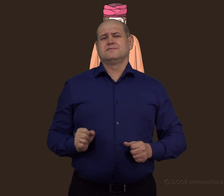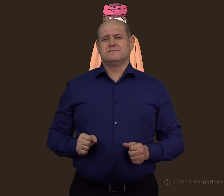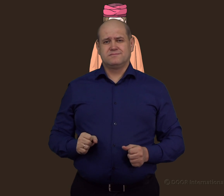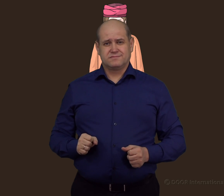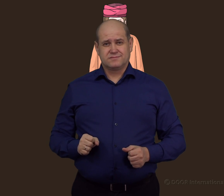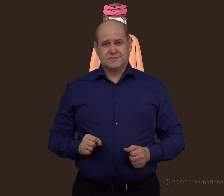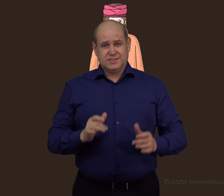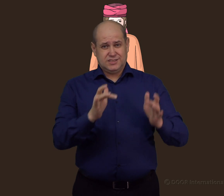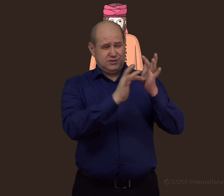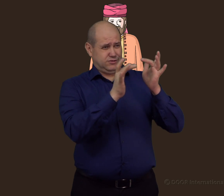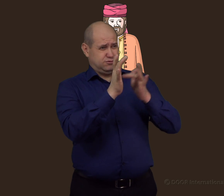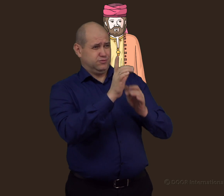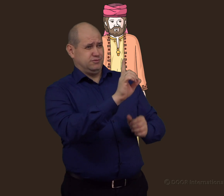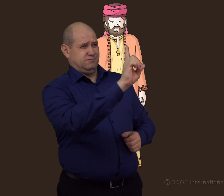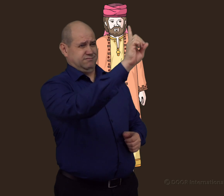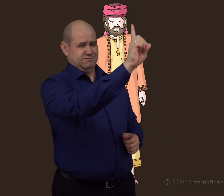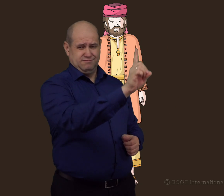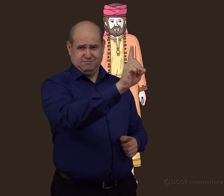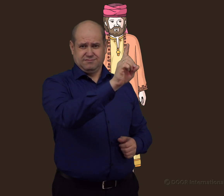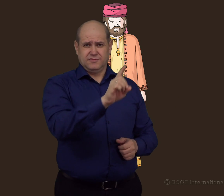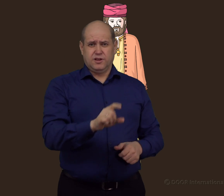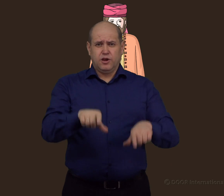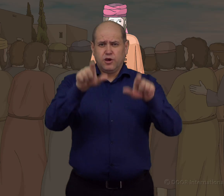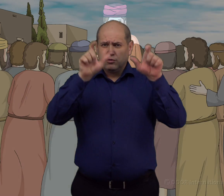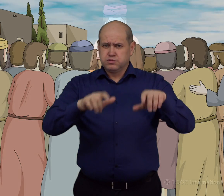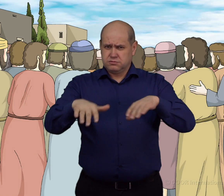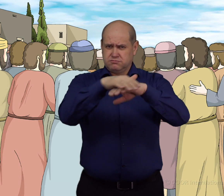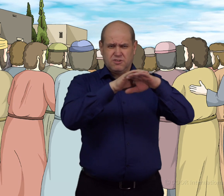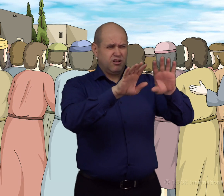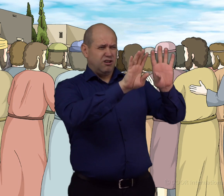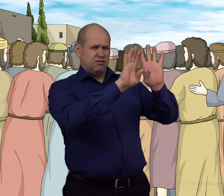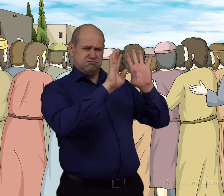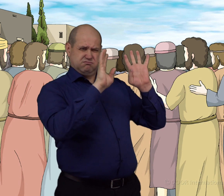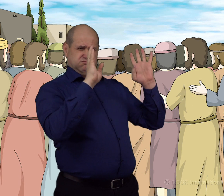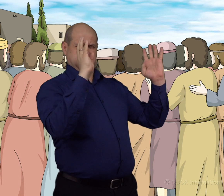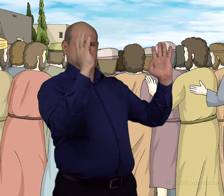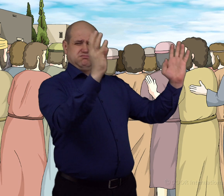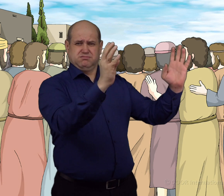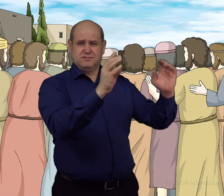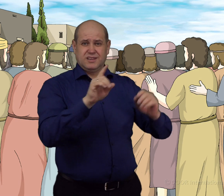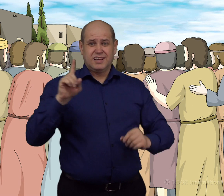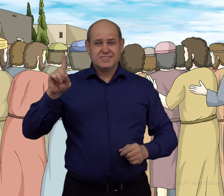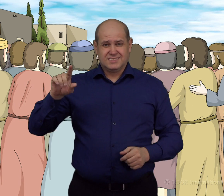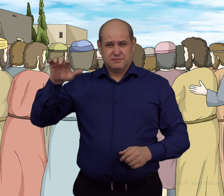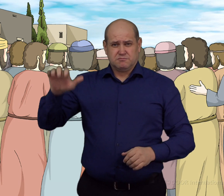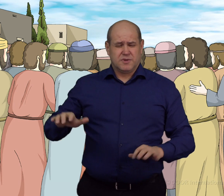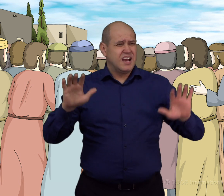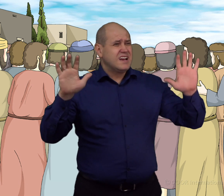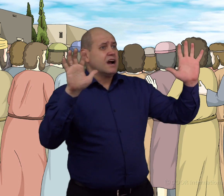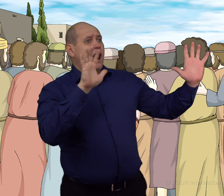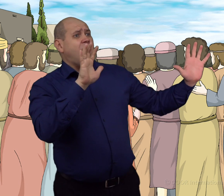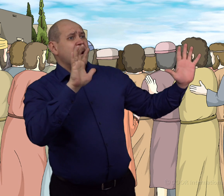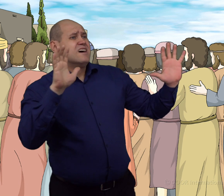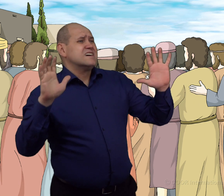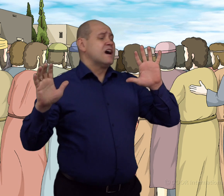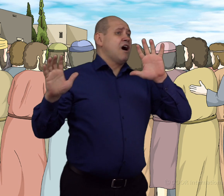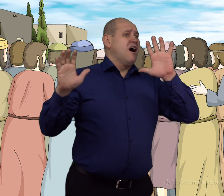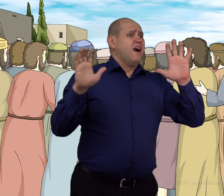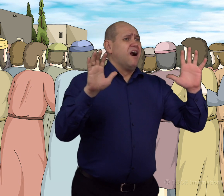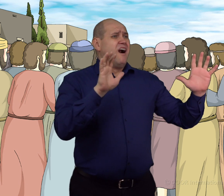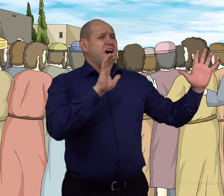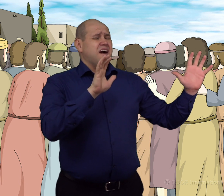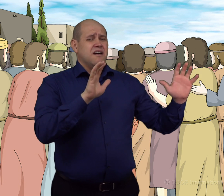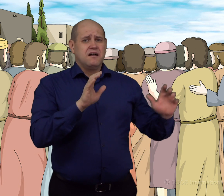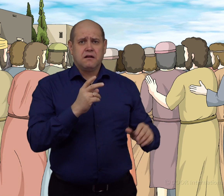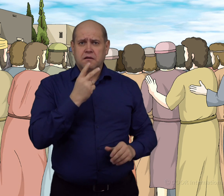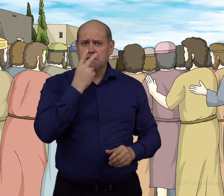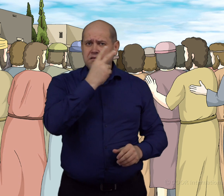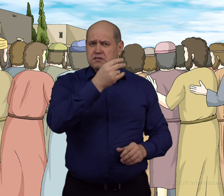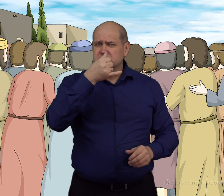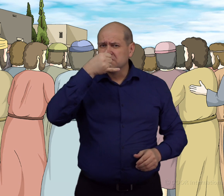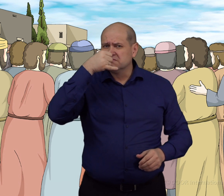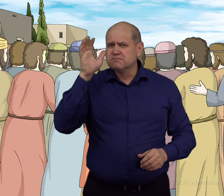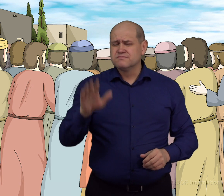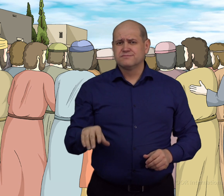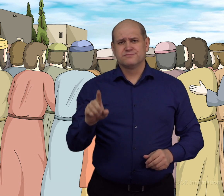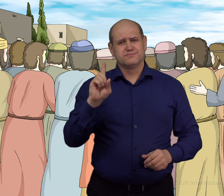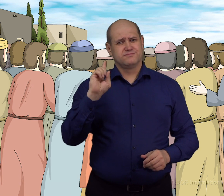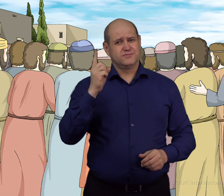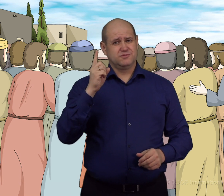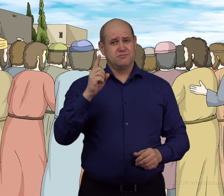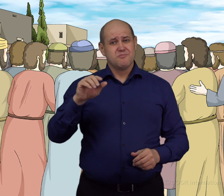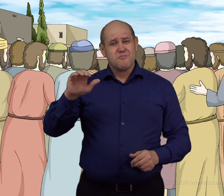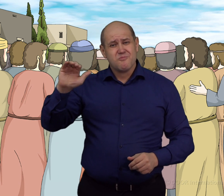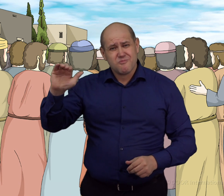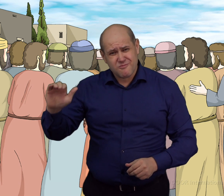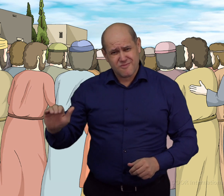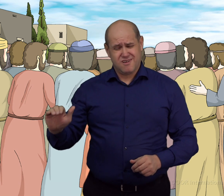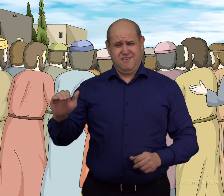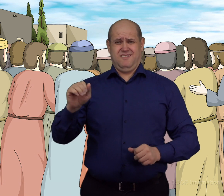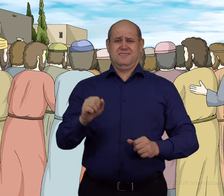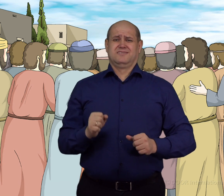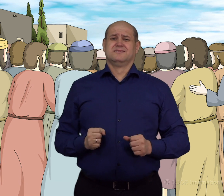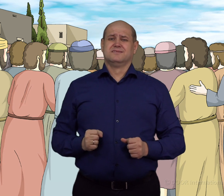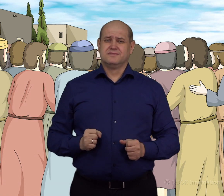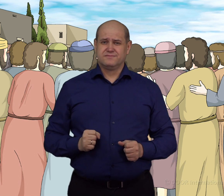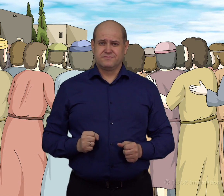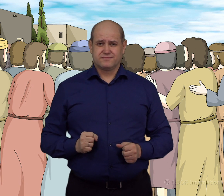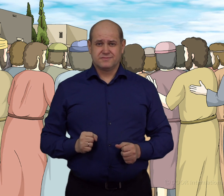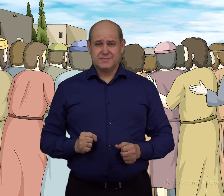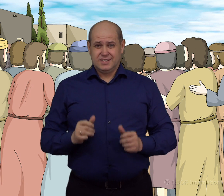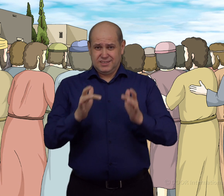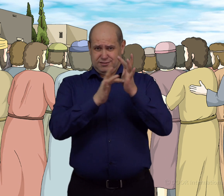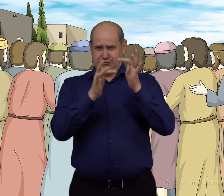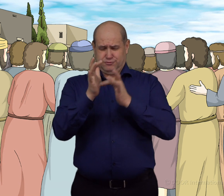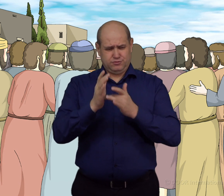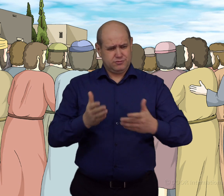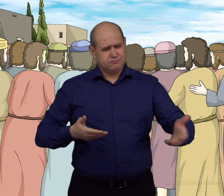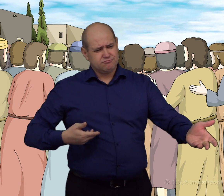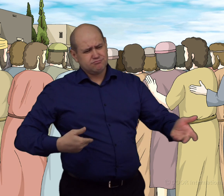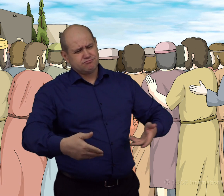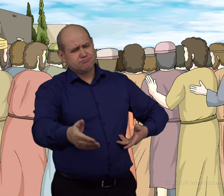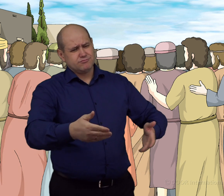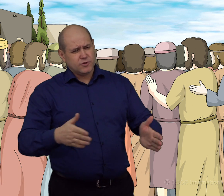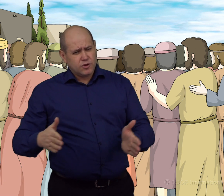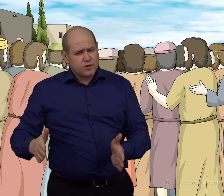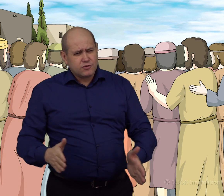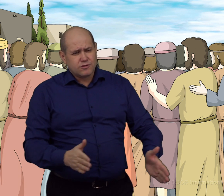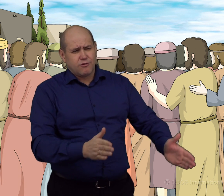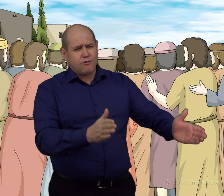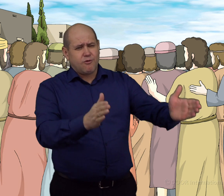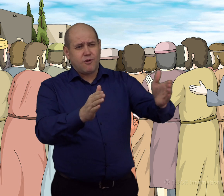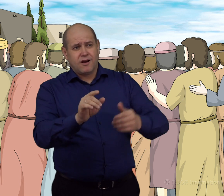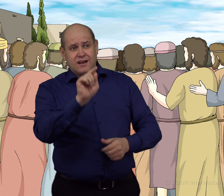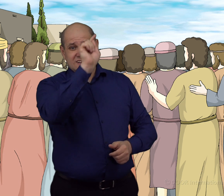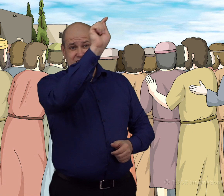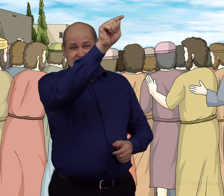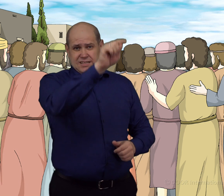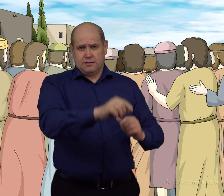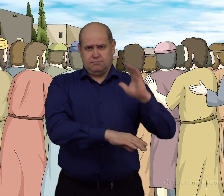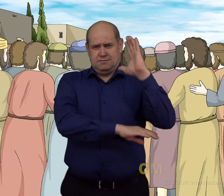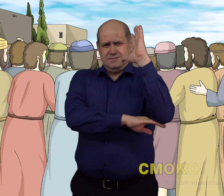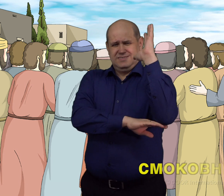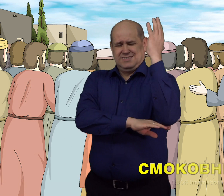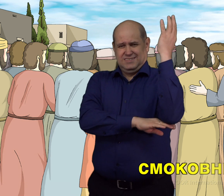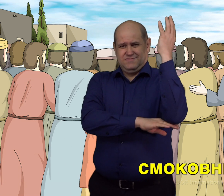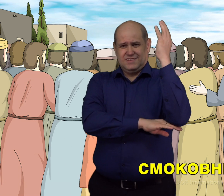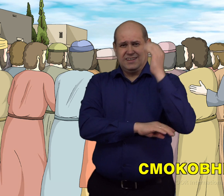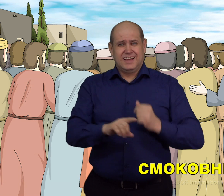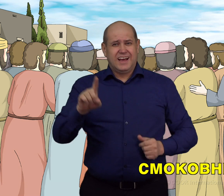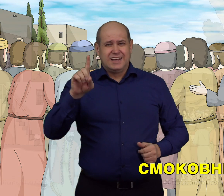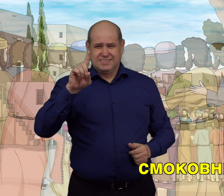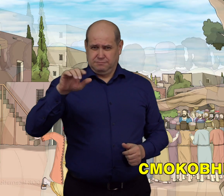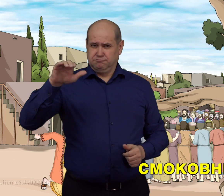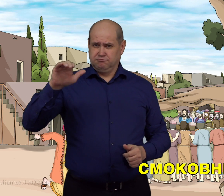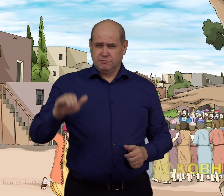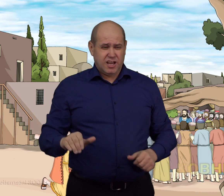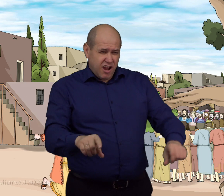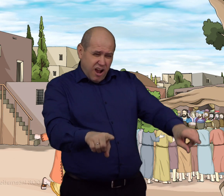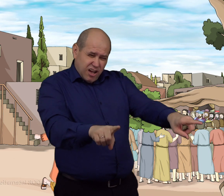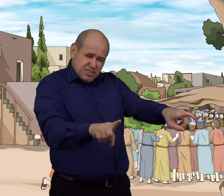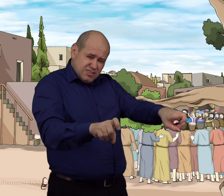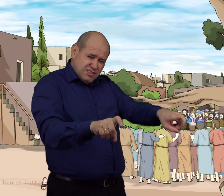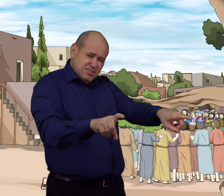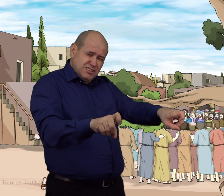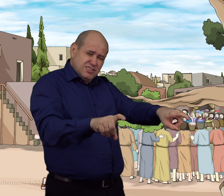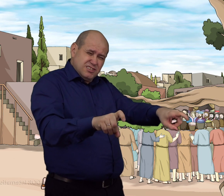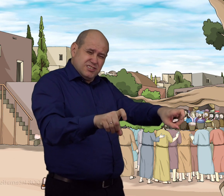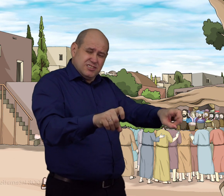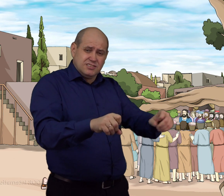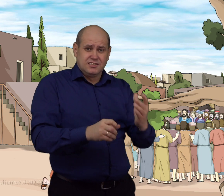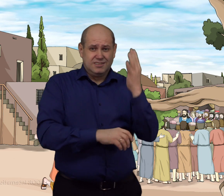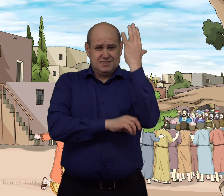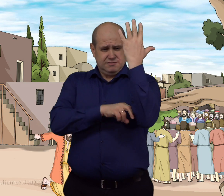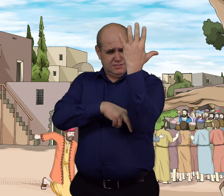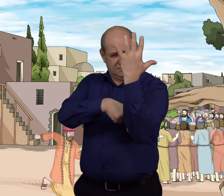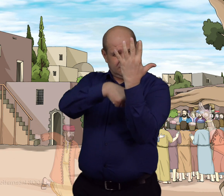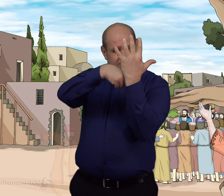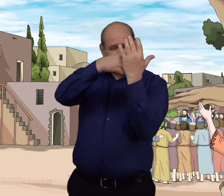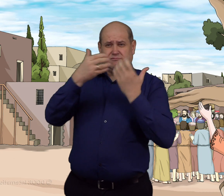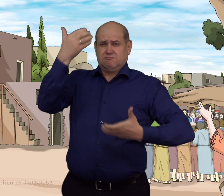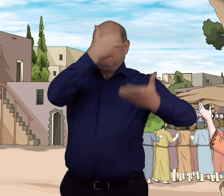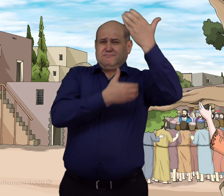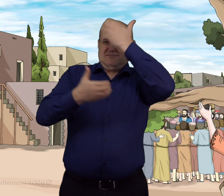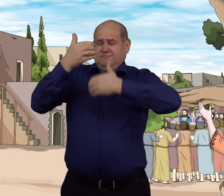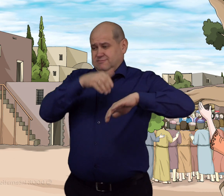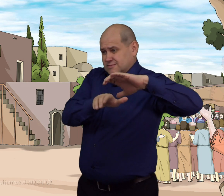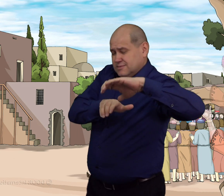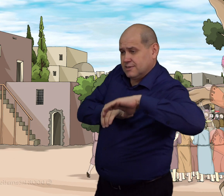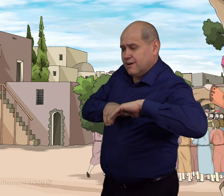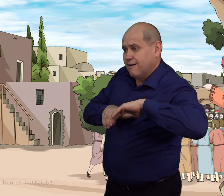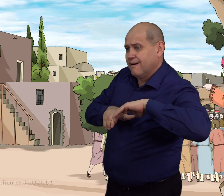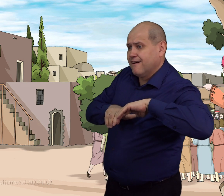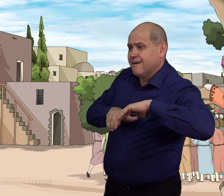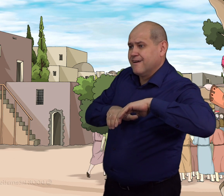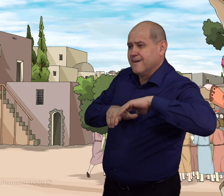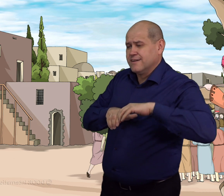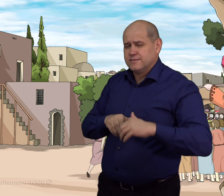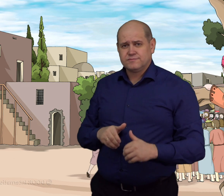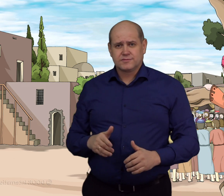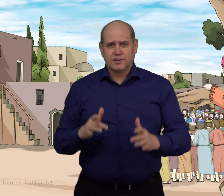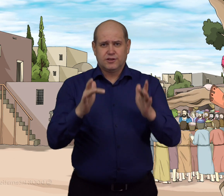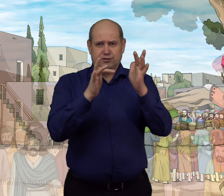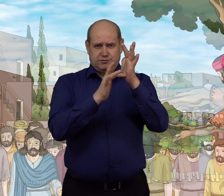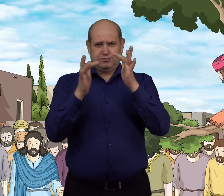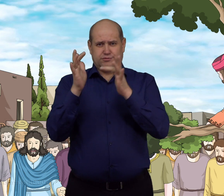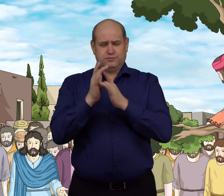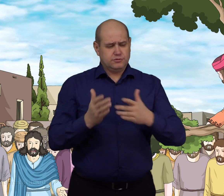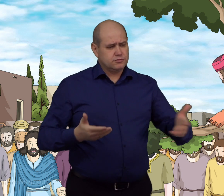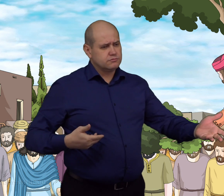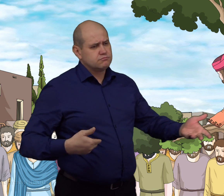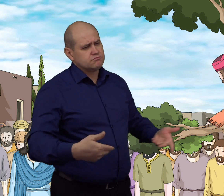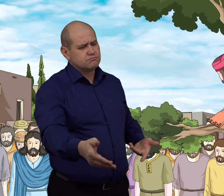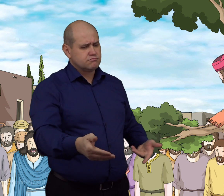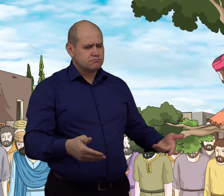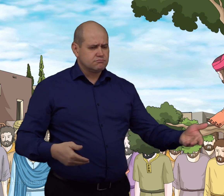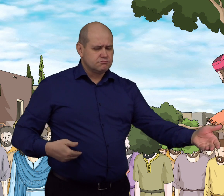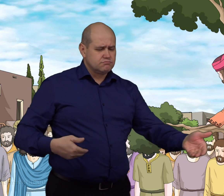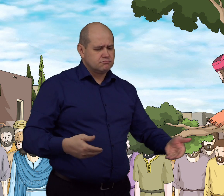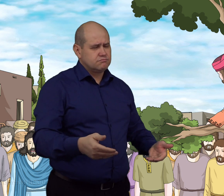He was trying to see who Jesus was, but could not see over the crowd because he was small in stature. So he ran on ahead and climbed a sycamore tree to see Him, since Jesus was about to pass that way.